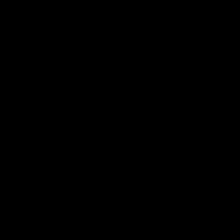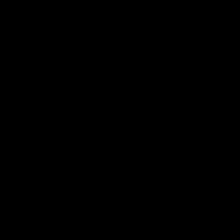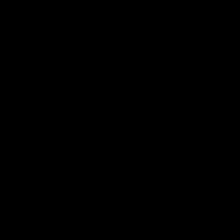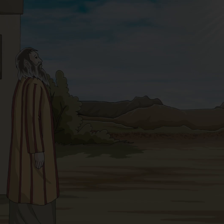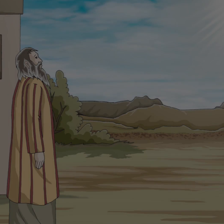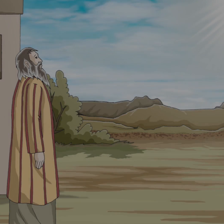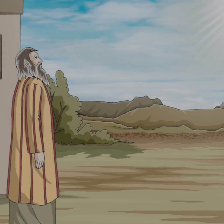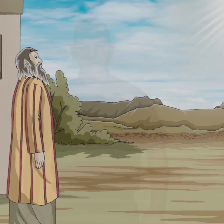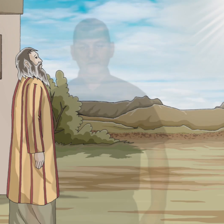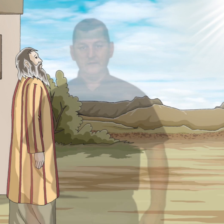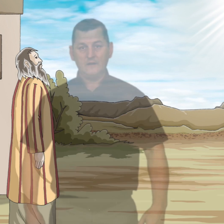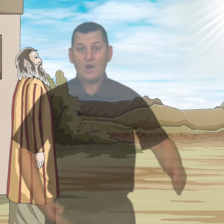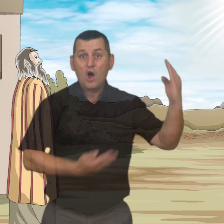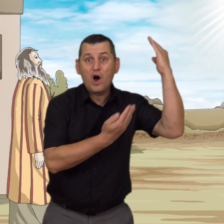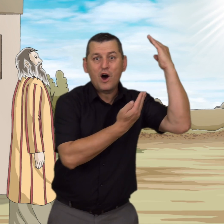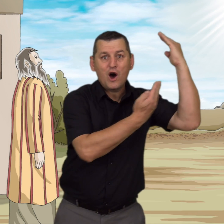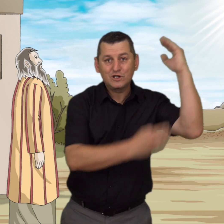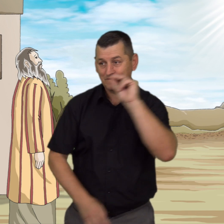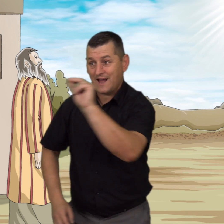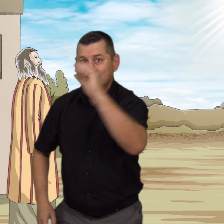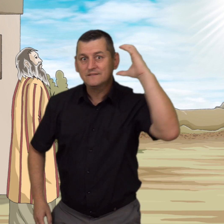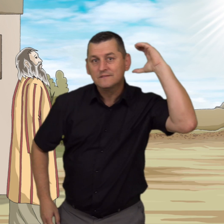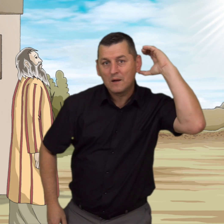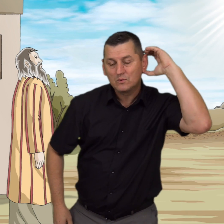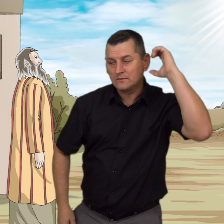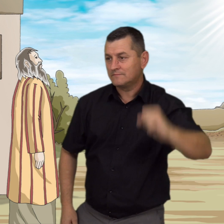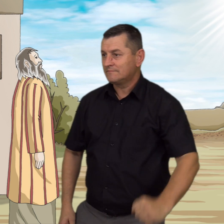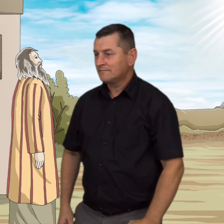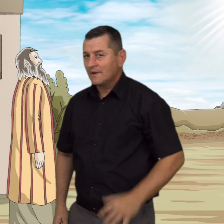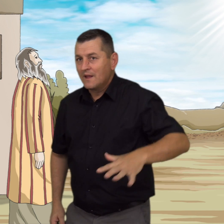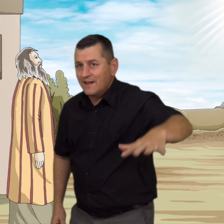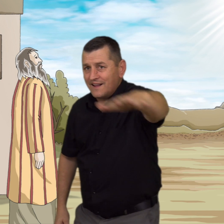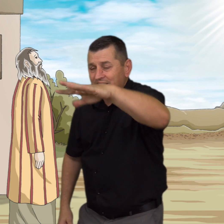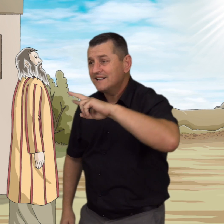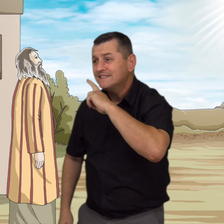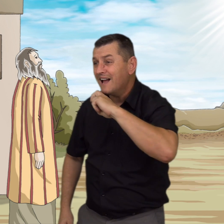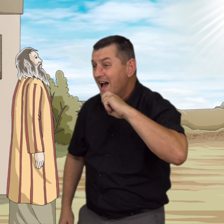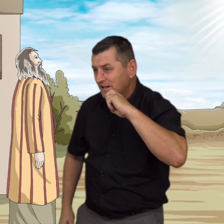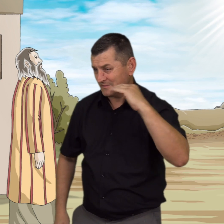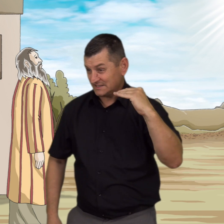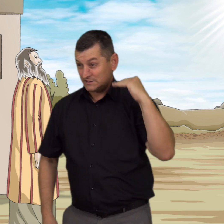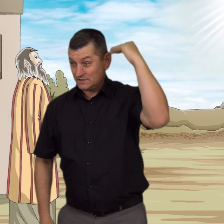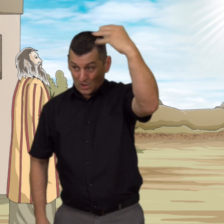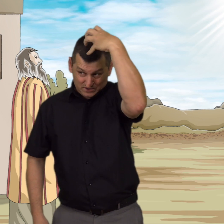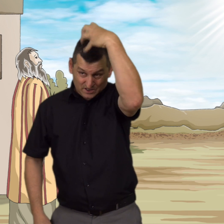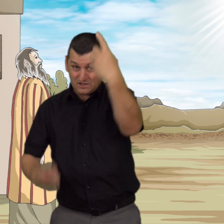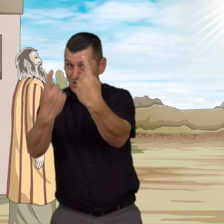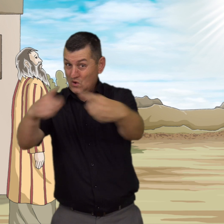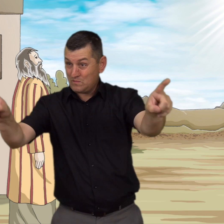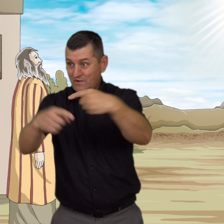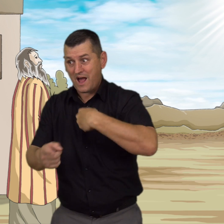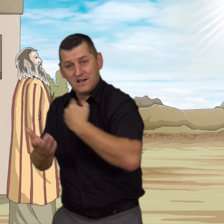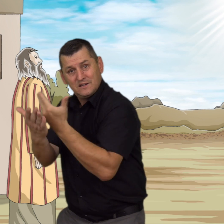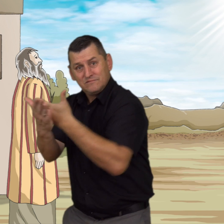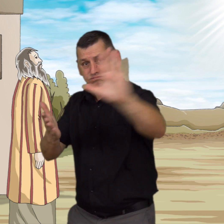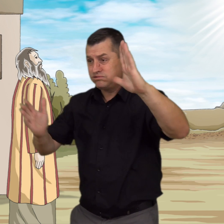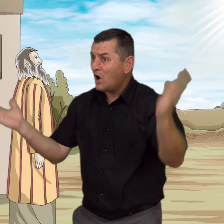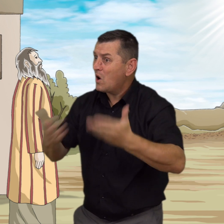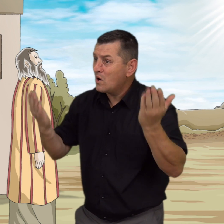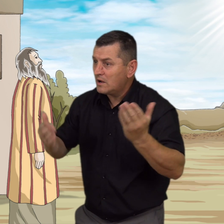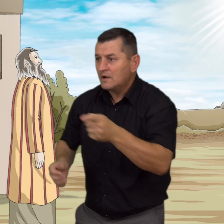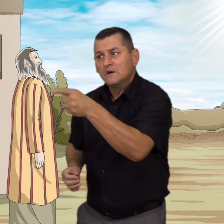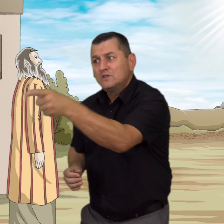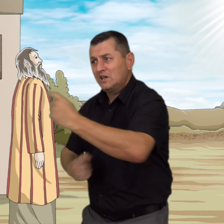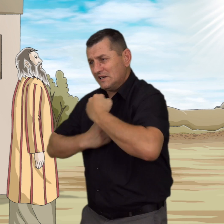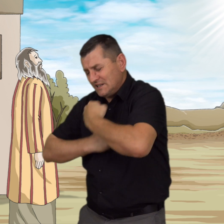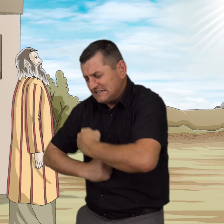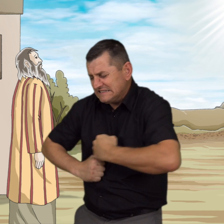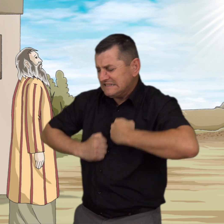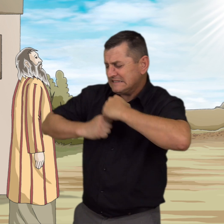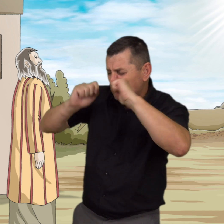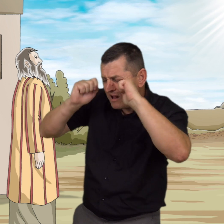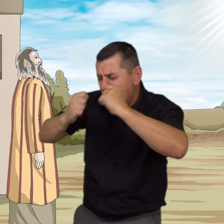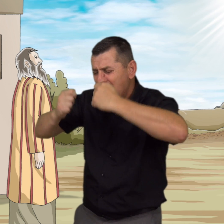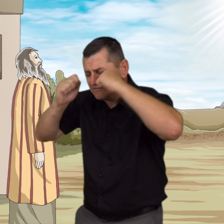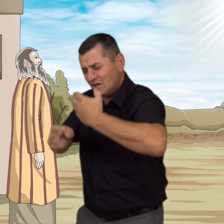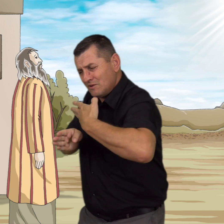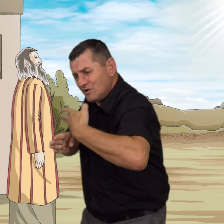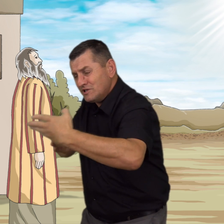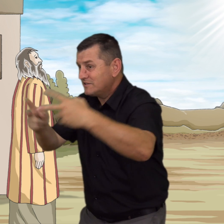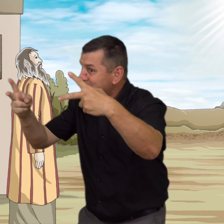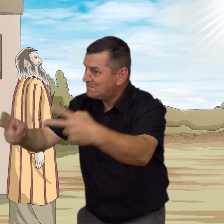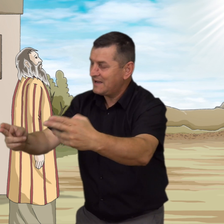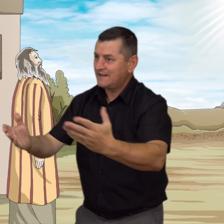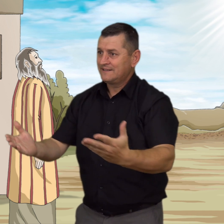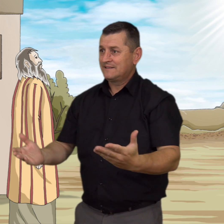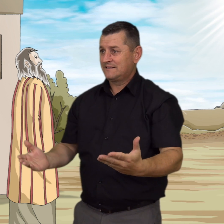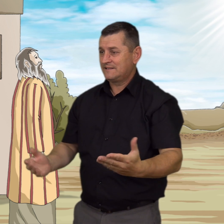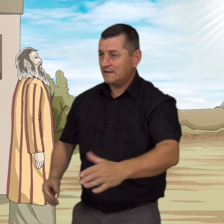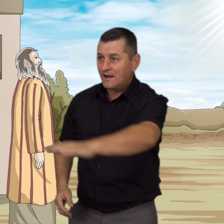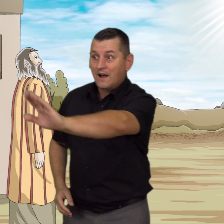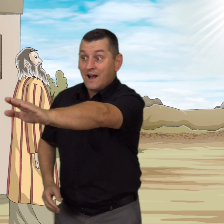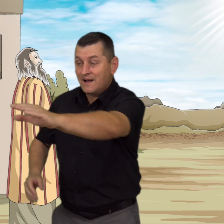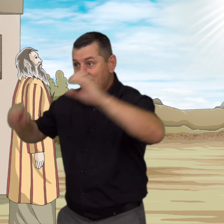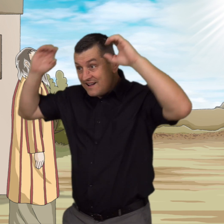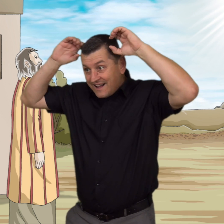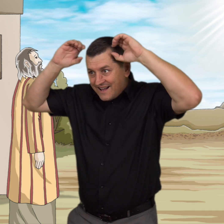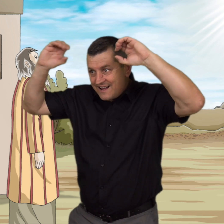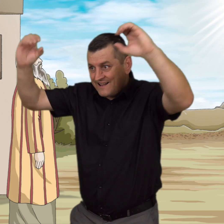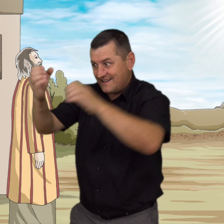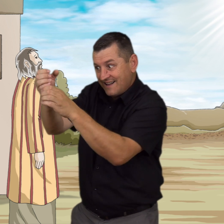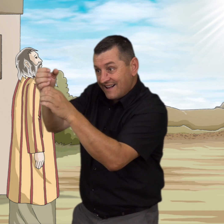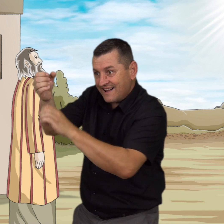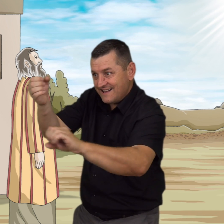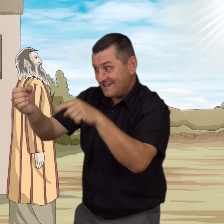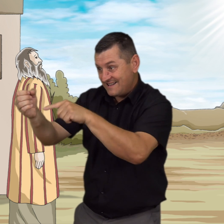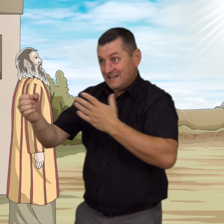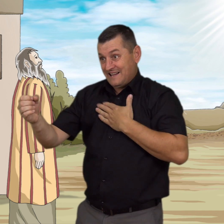Now the LORD said to Samuel, “How long are you going to mourn for Saul, since I have rejected him as king over Israel?